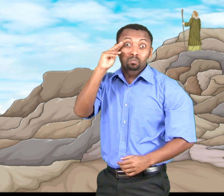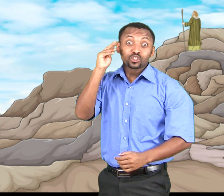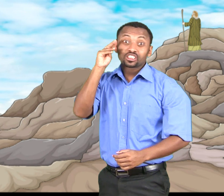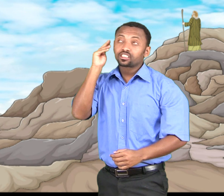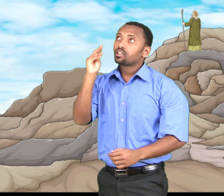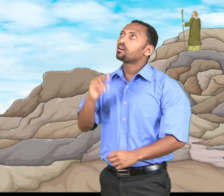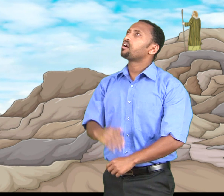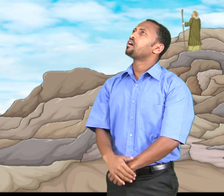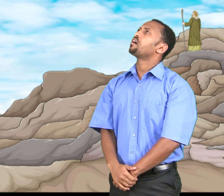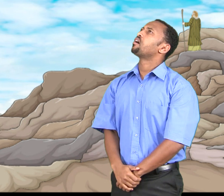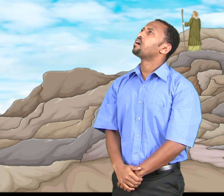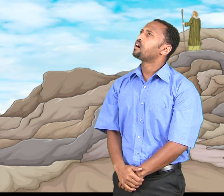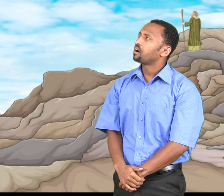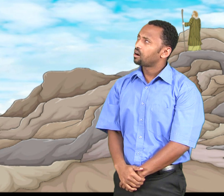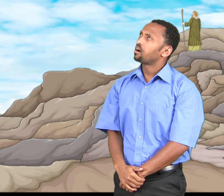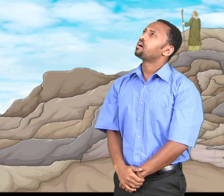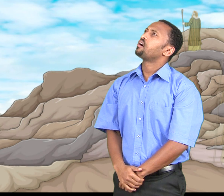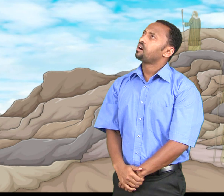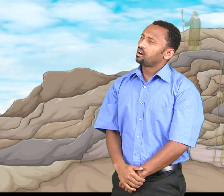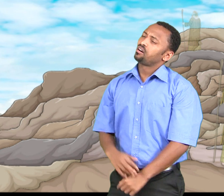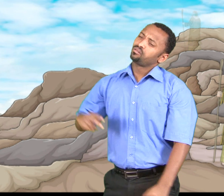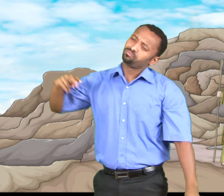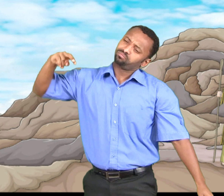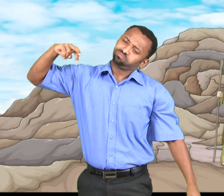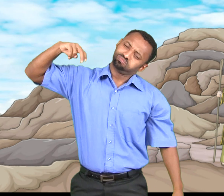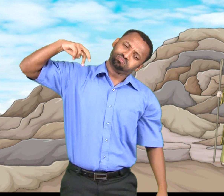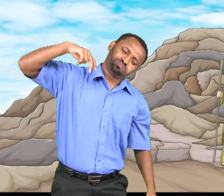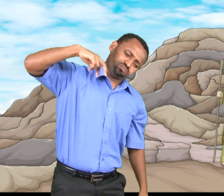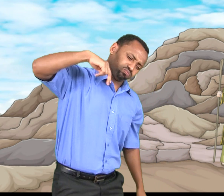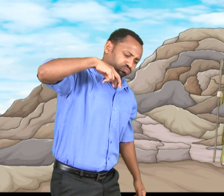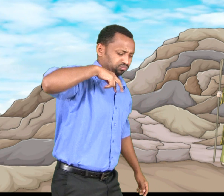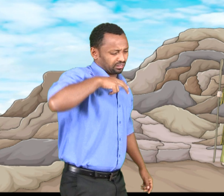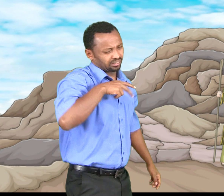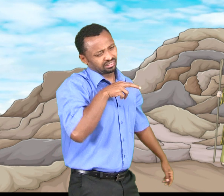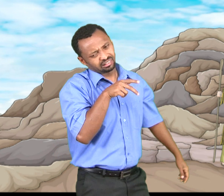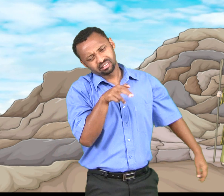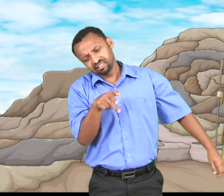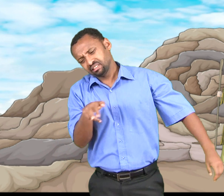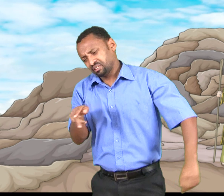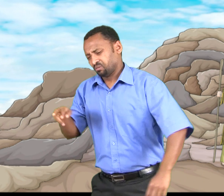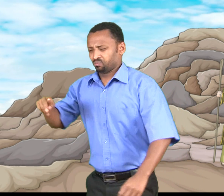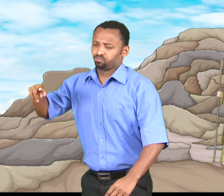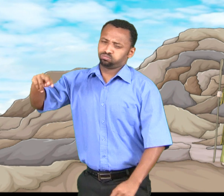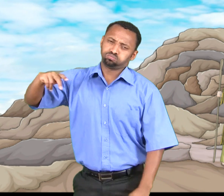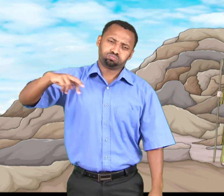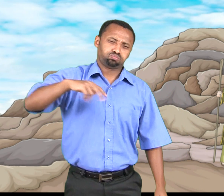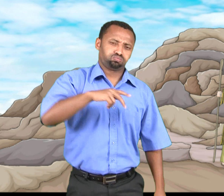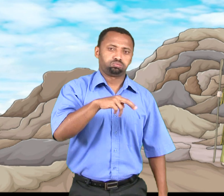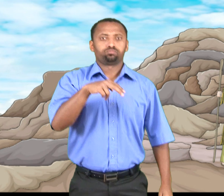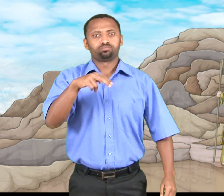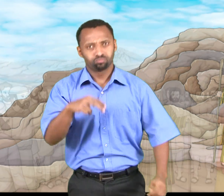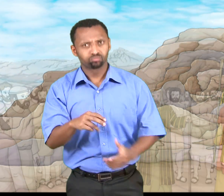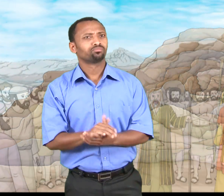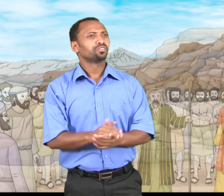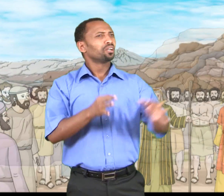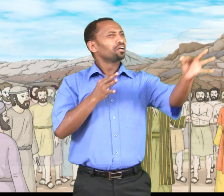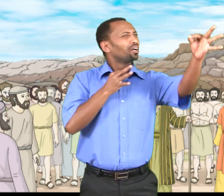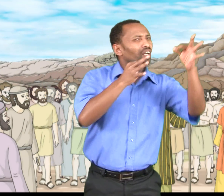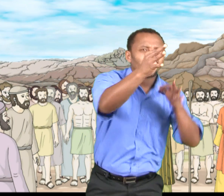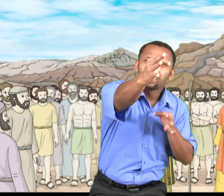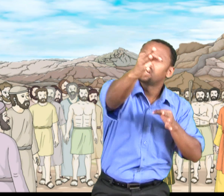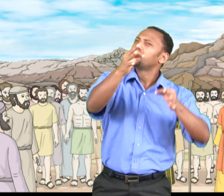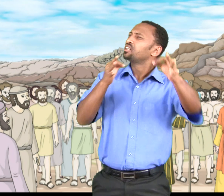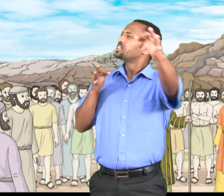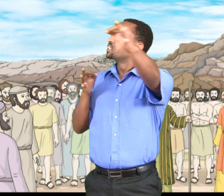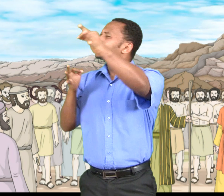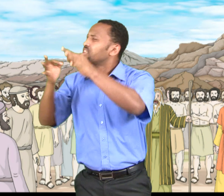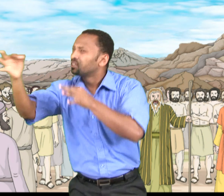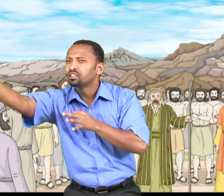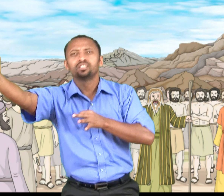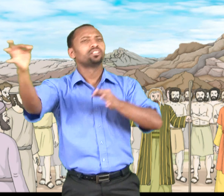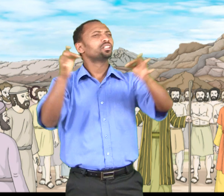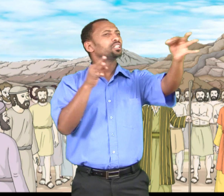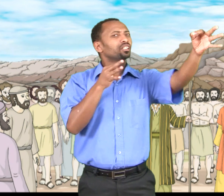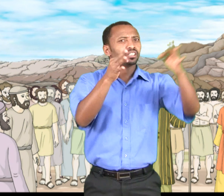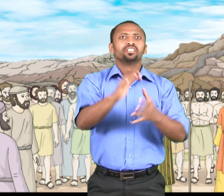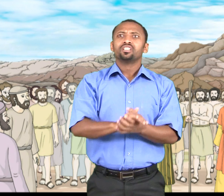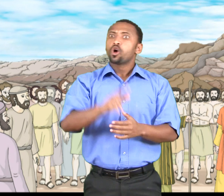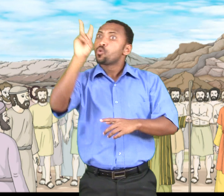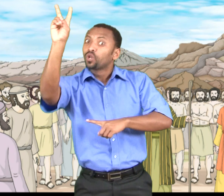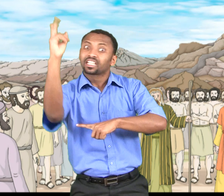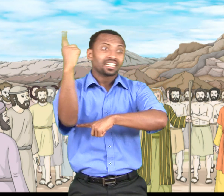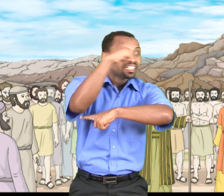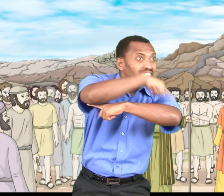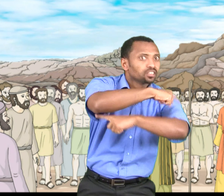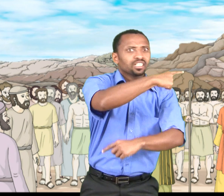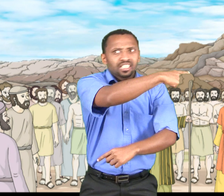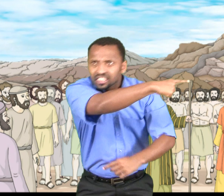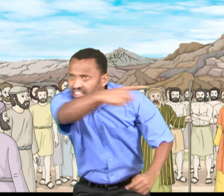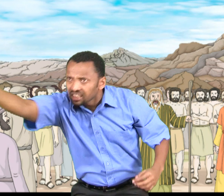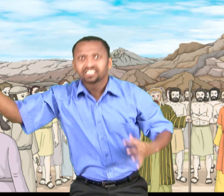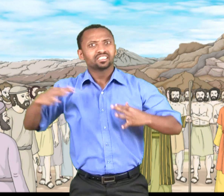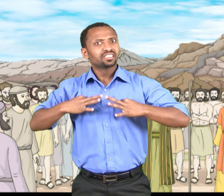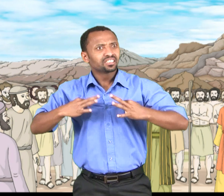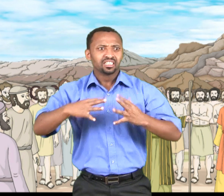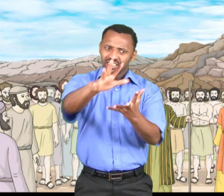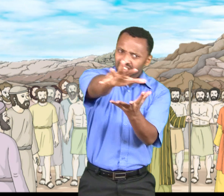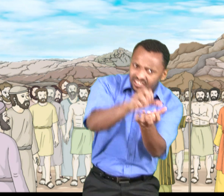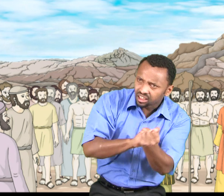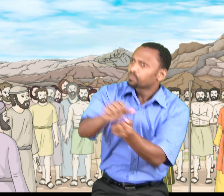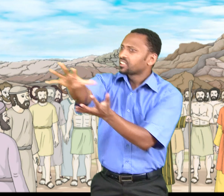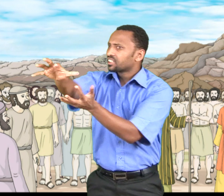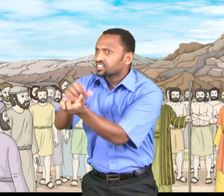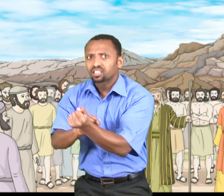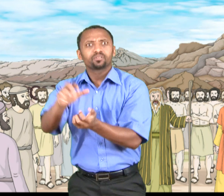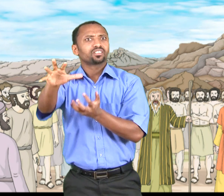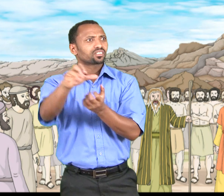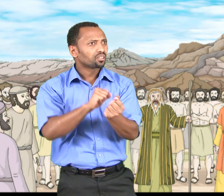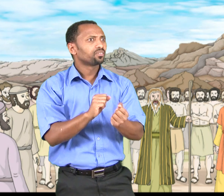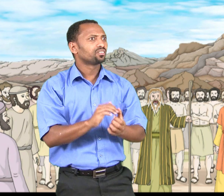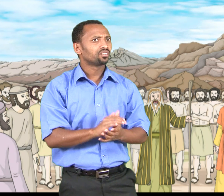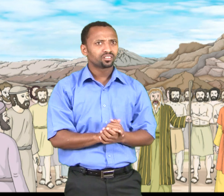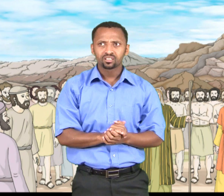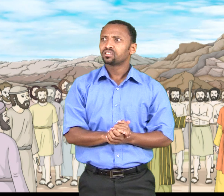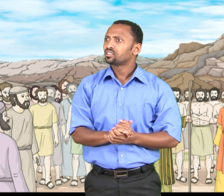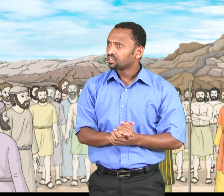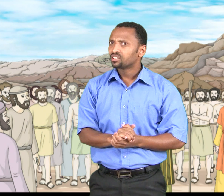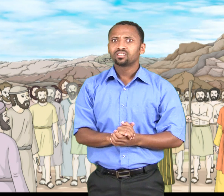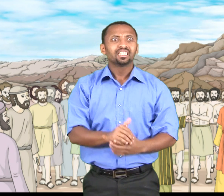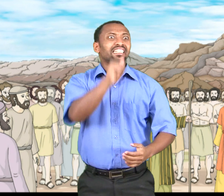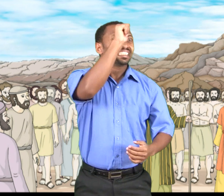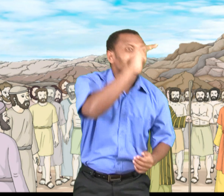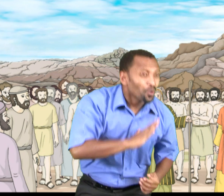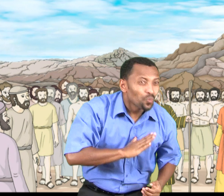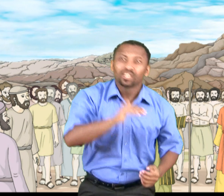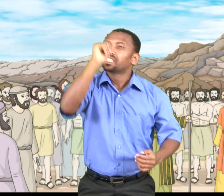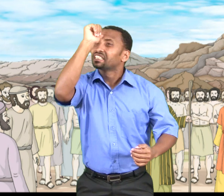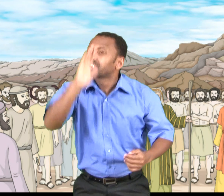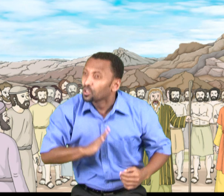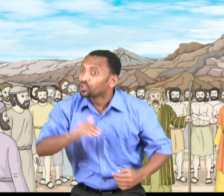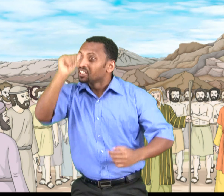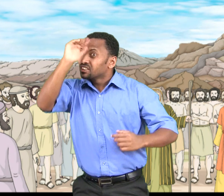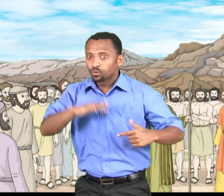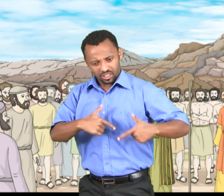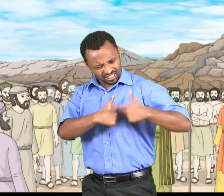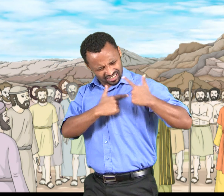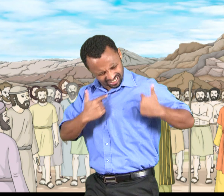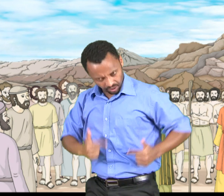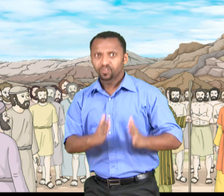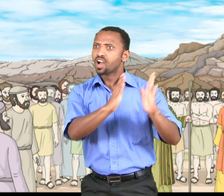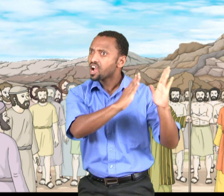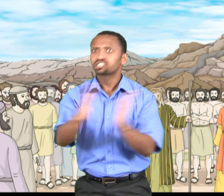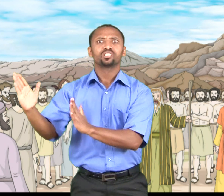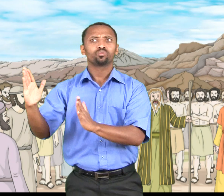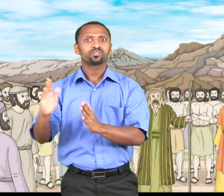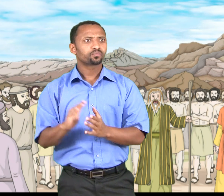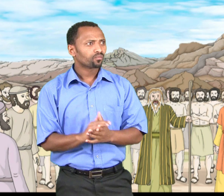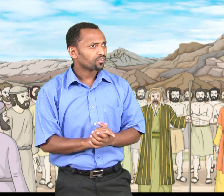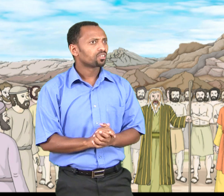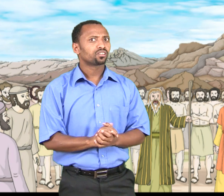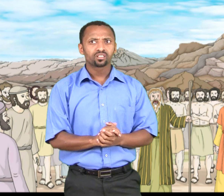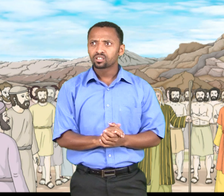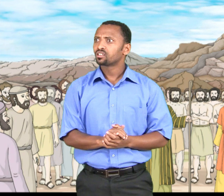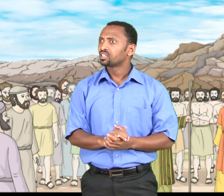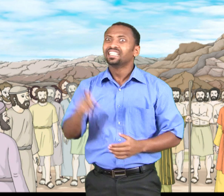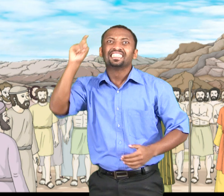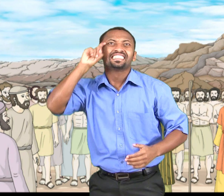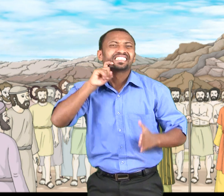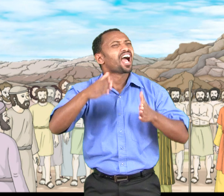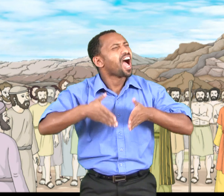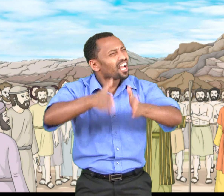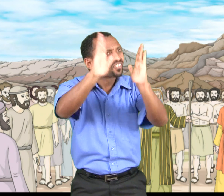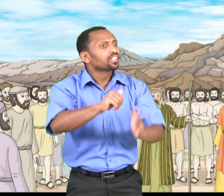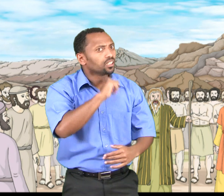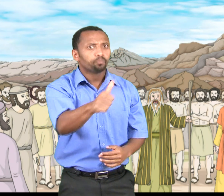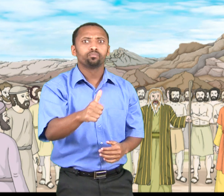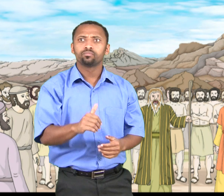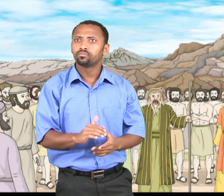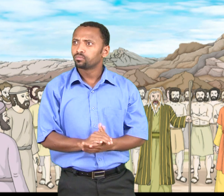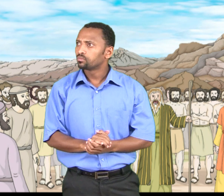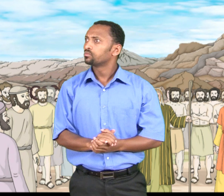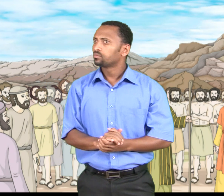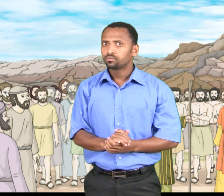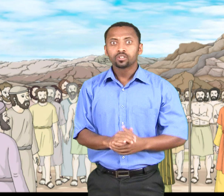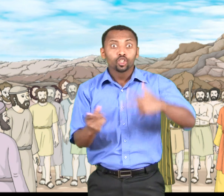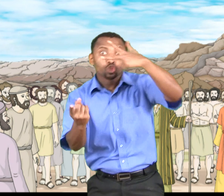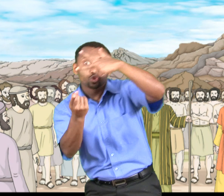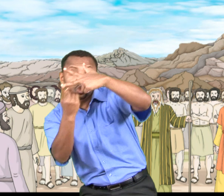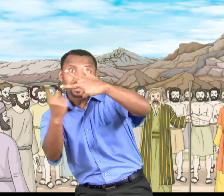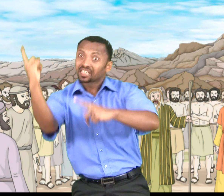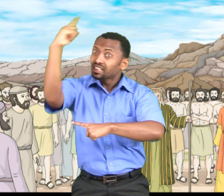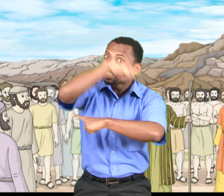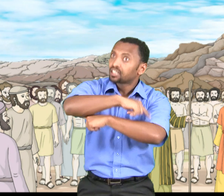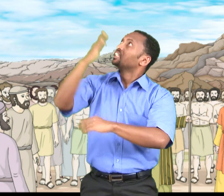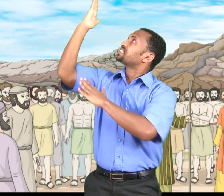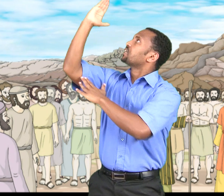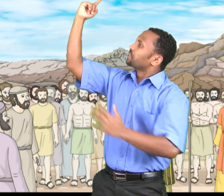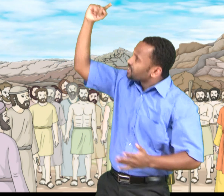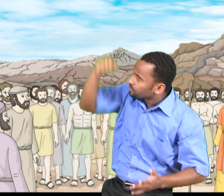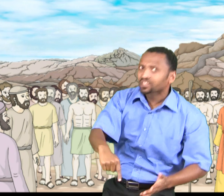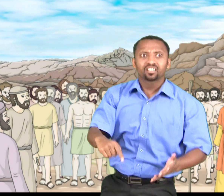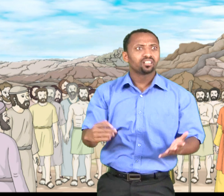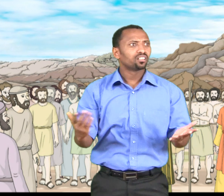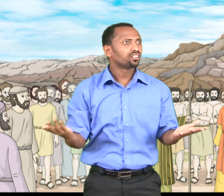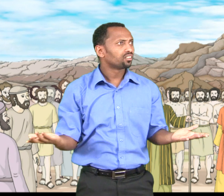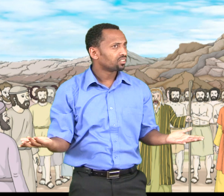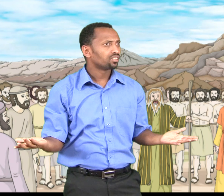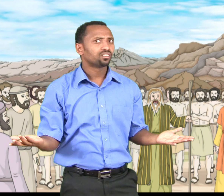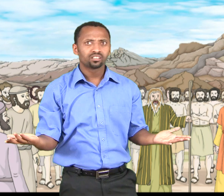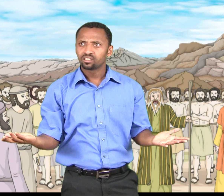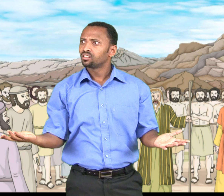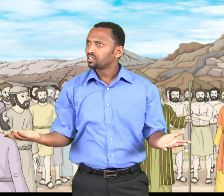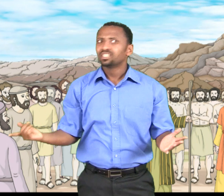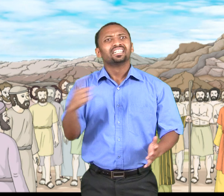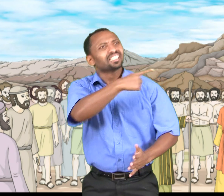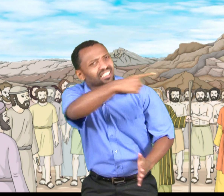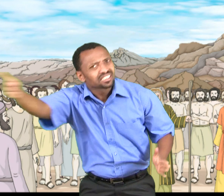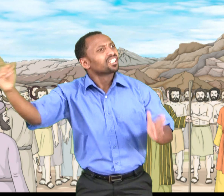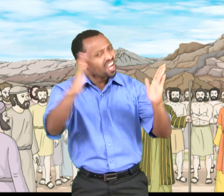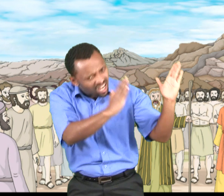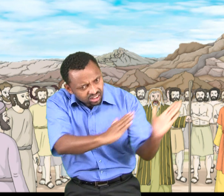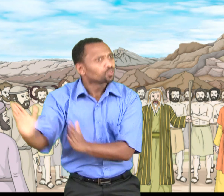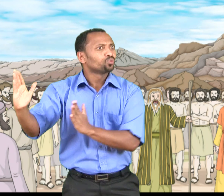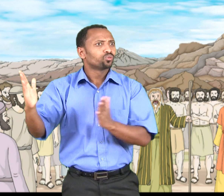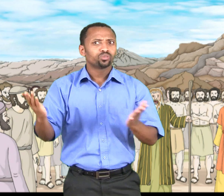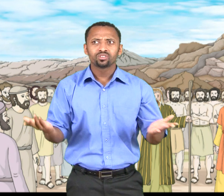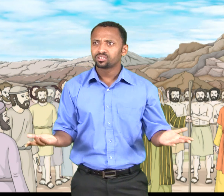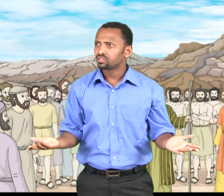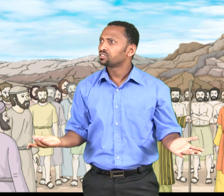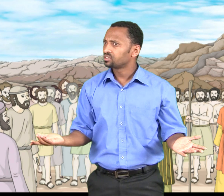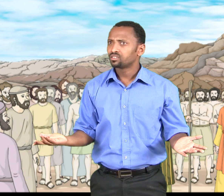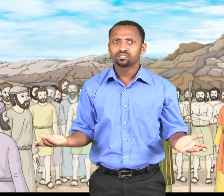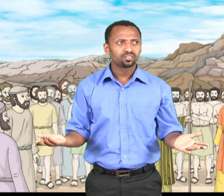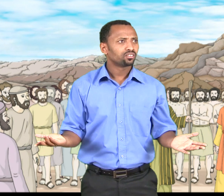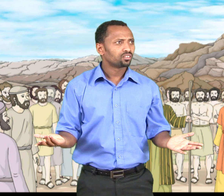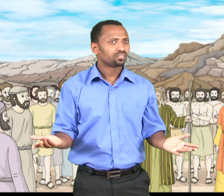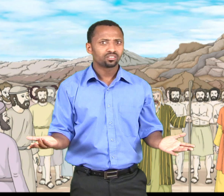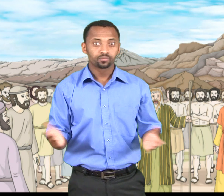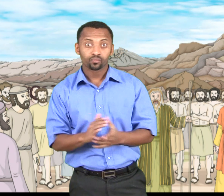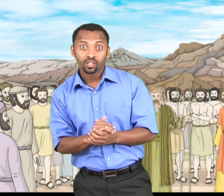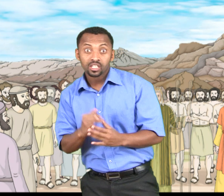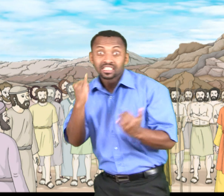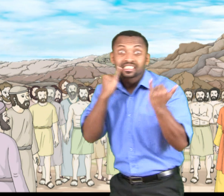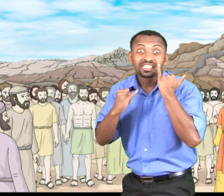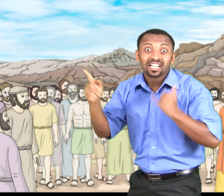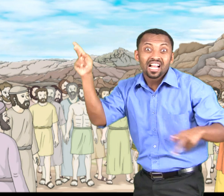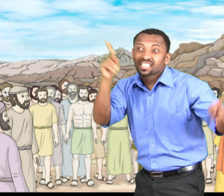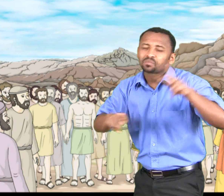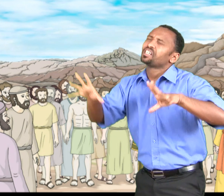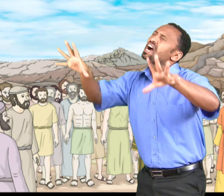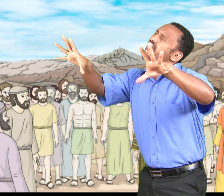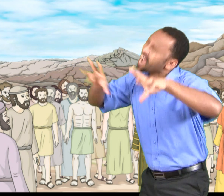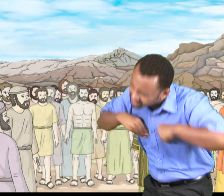When Moses came down from the mountain to the people, he consecrated them, and they washed their clothes.